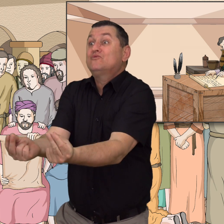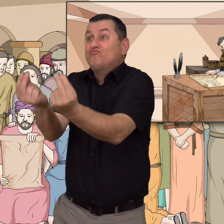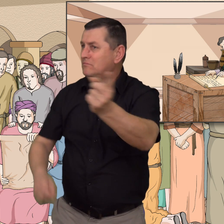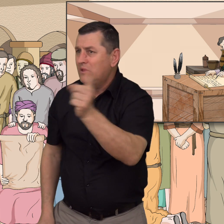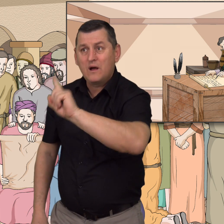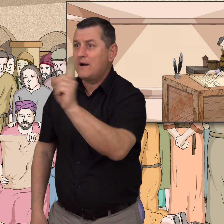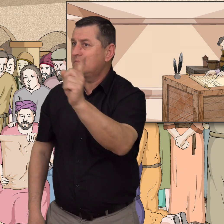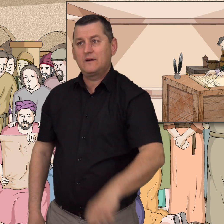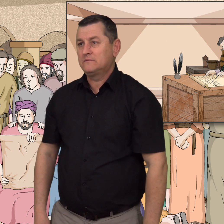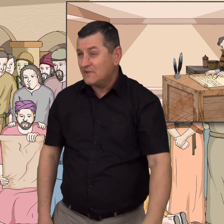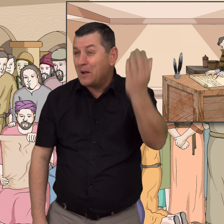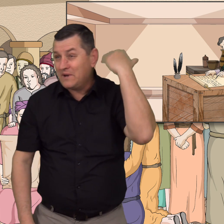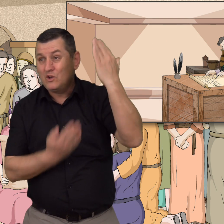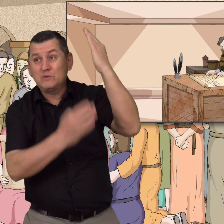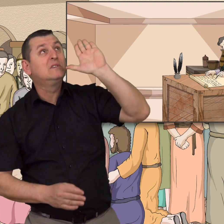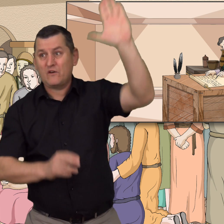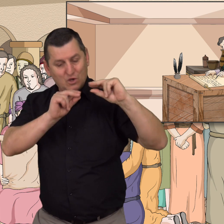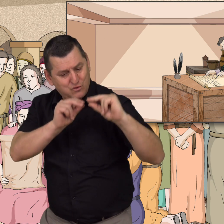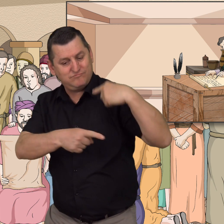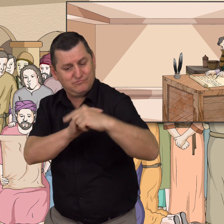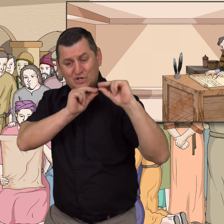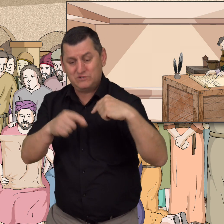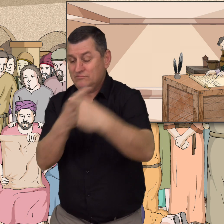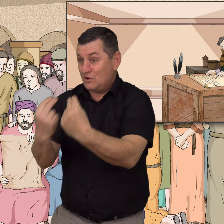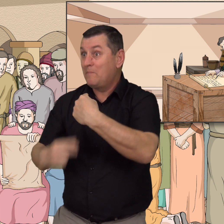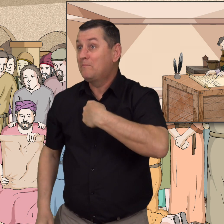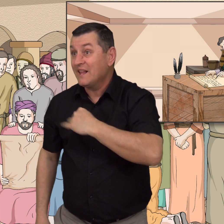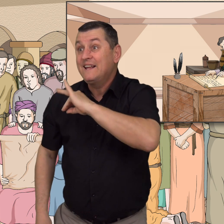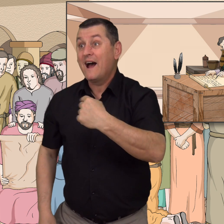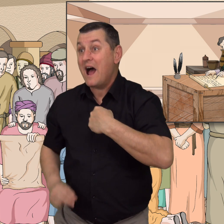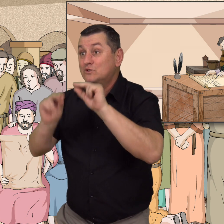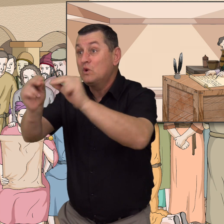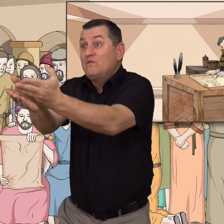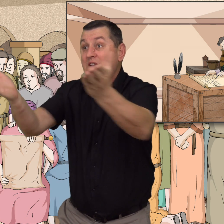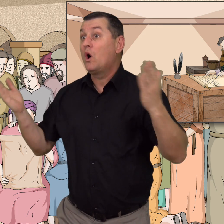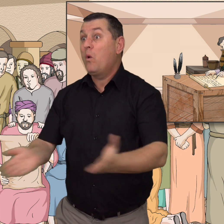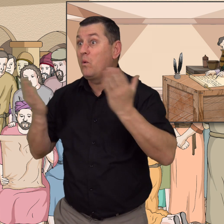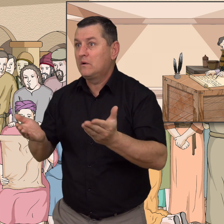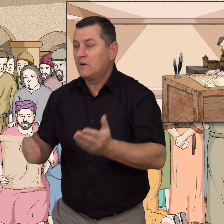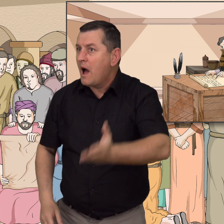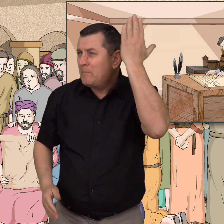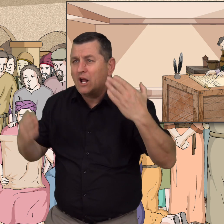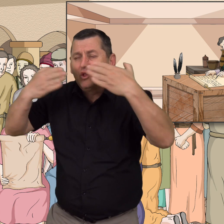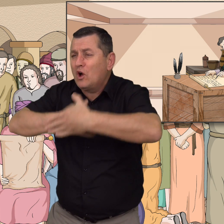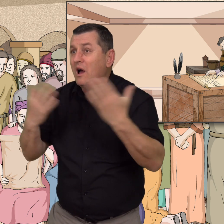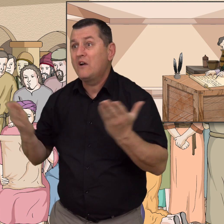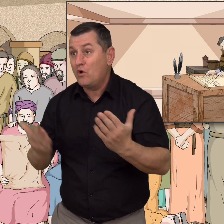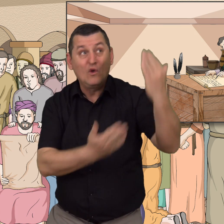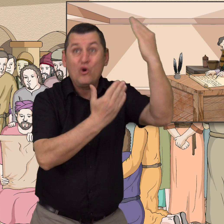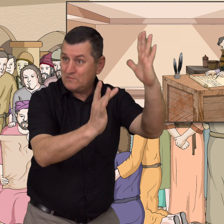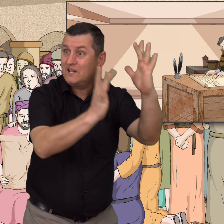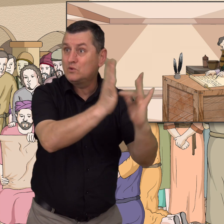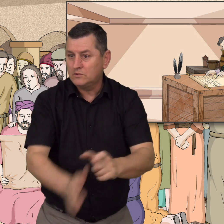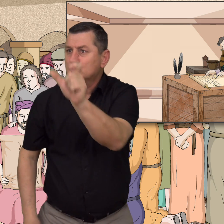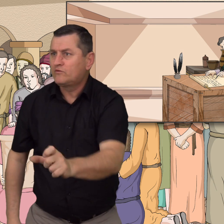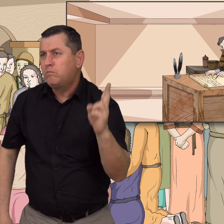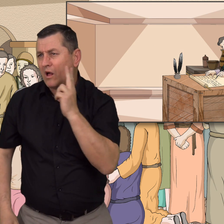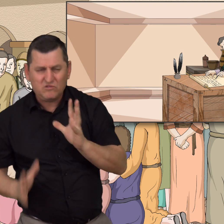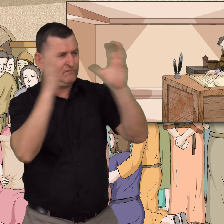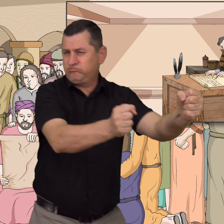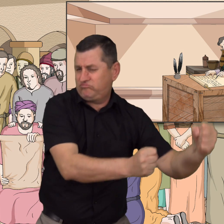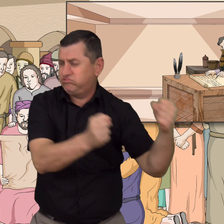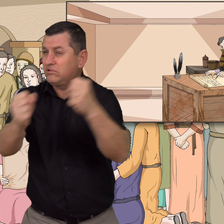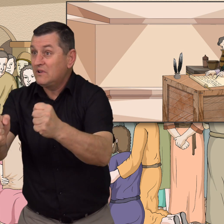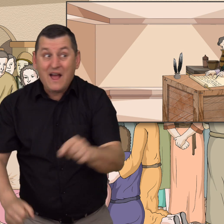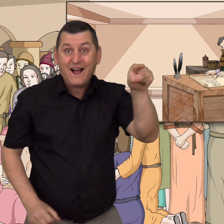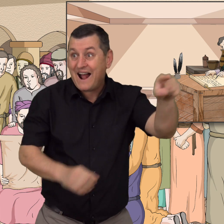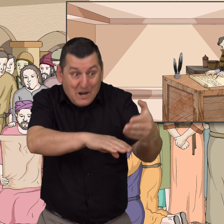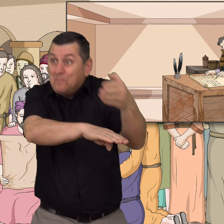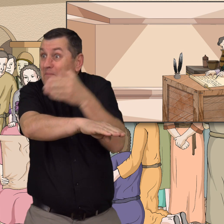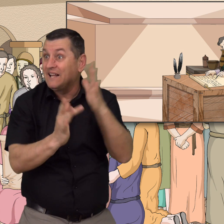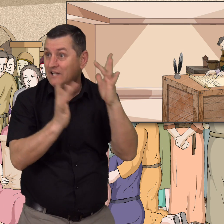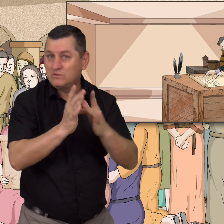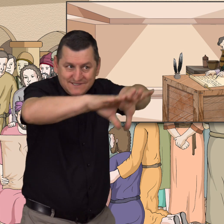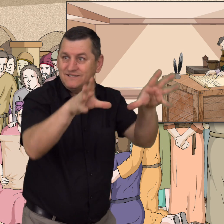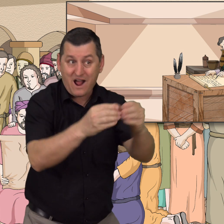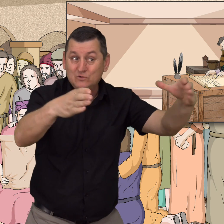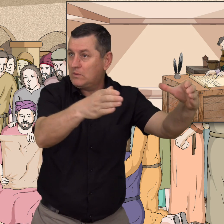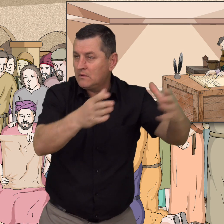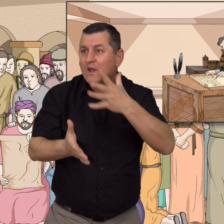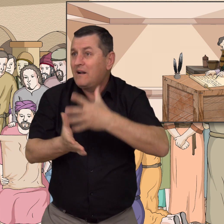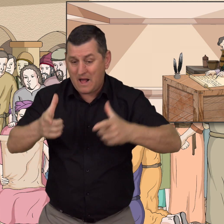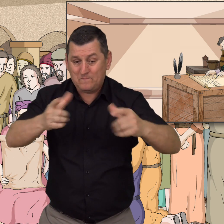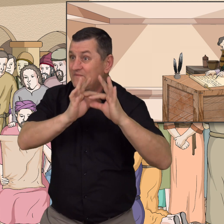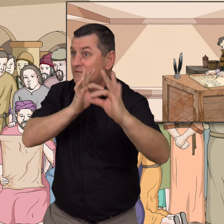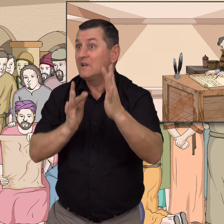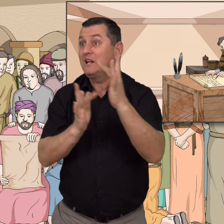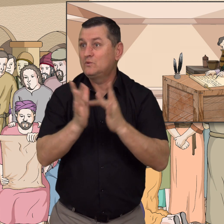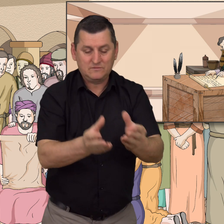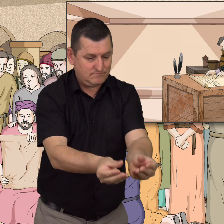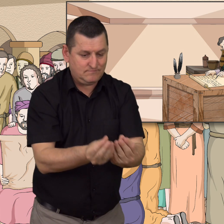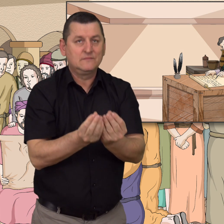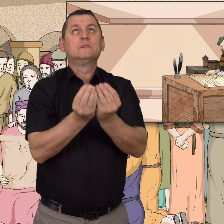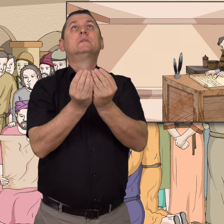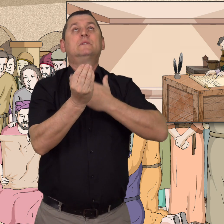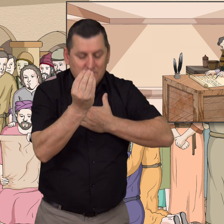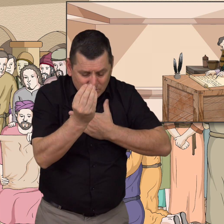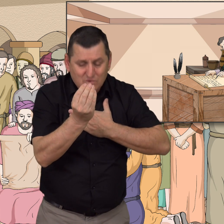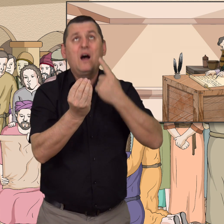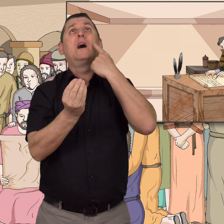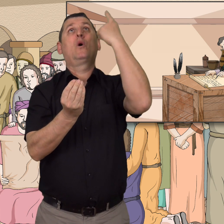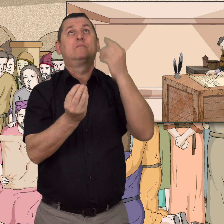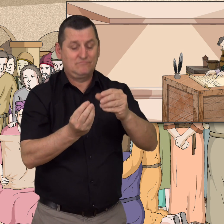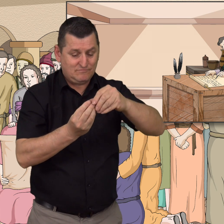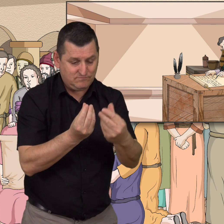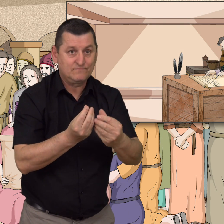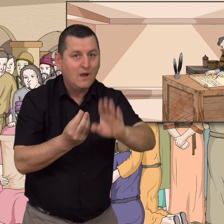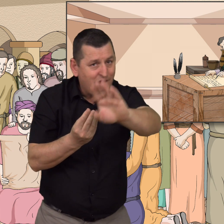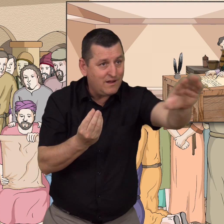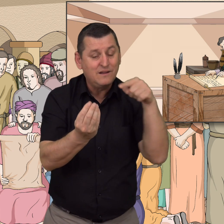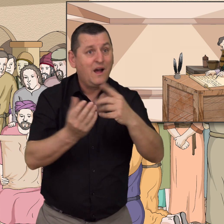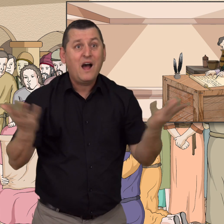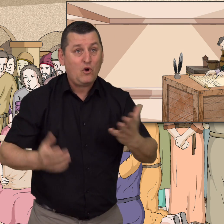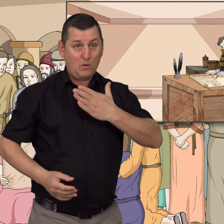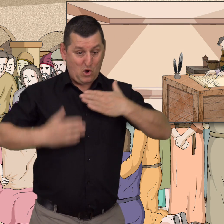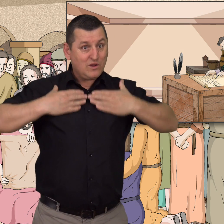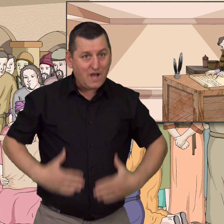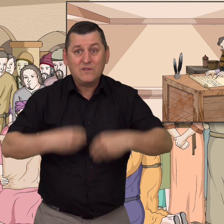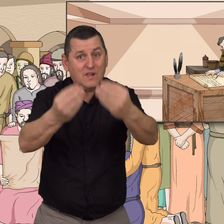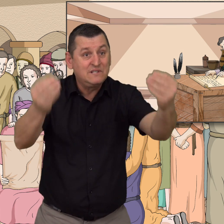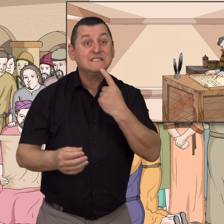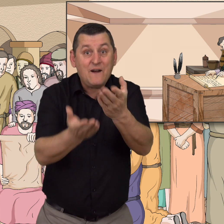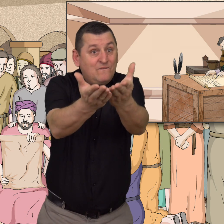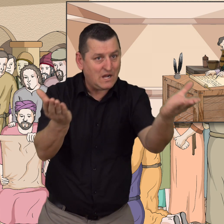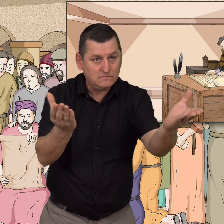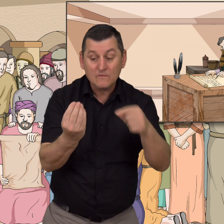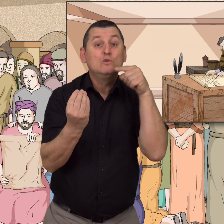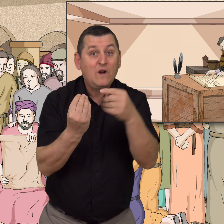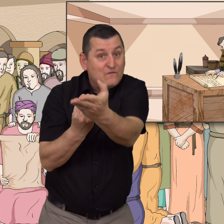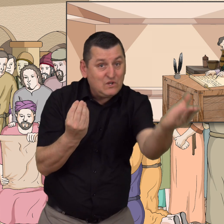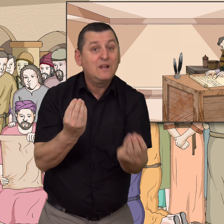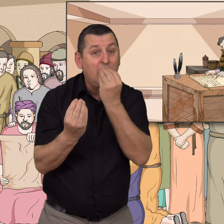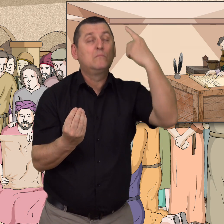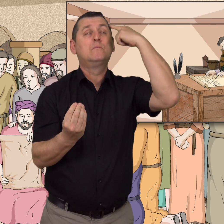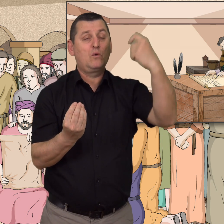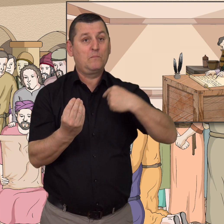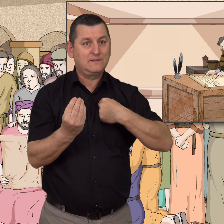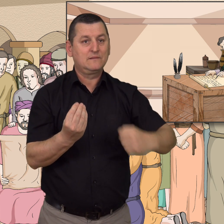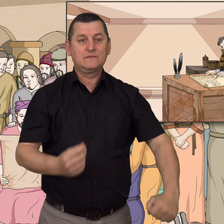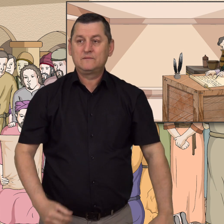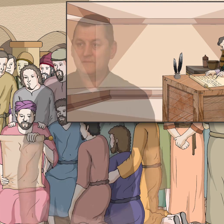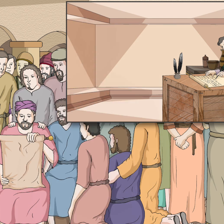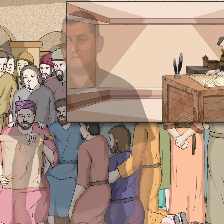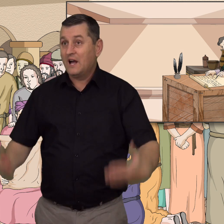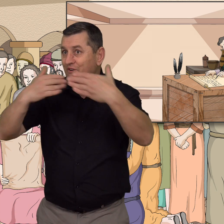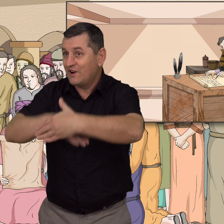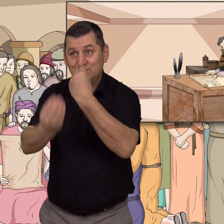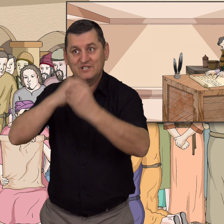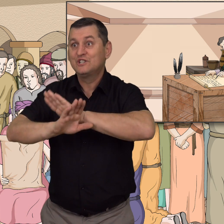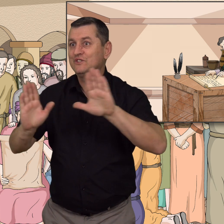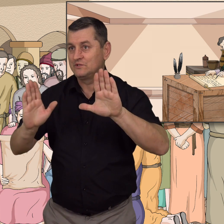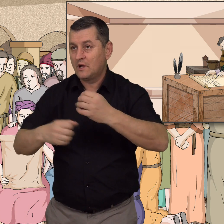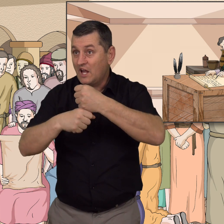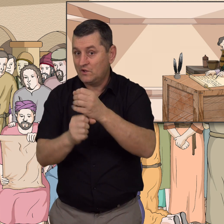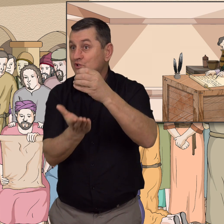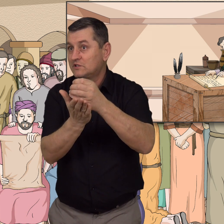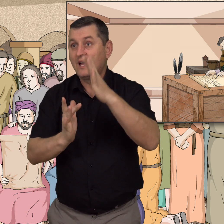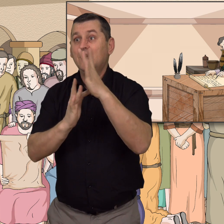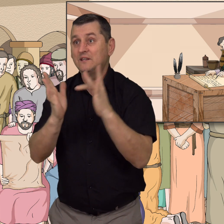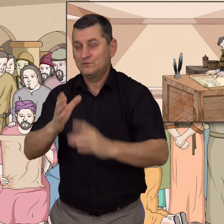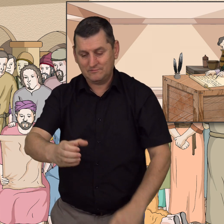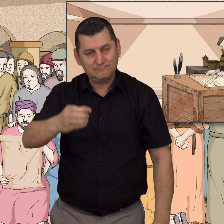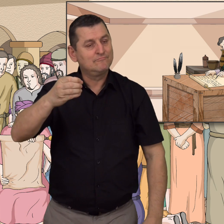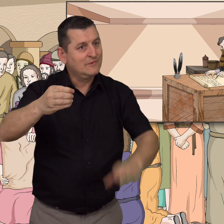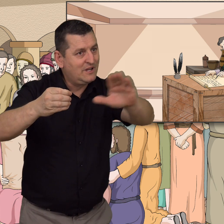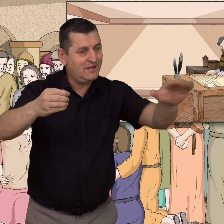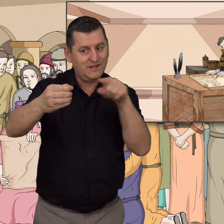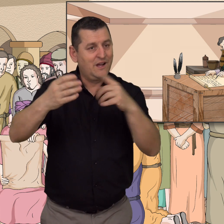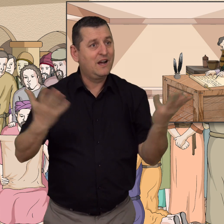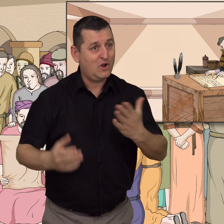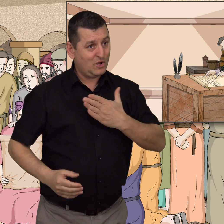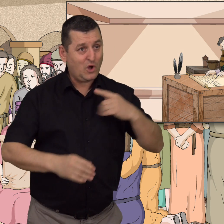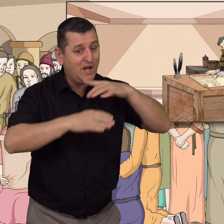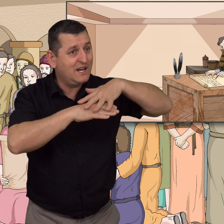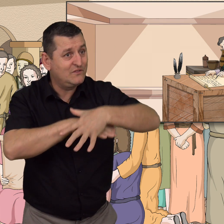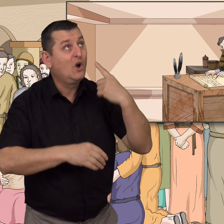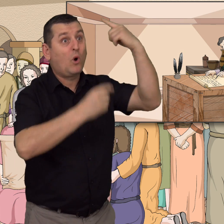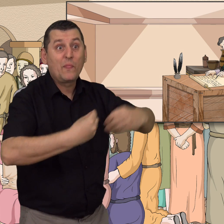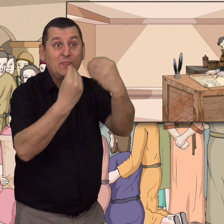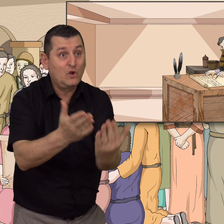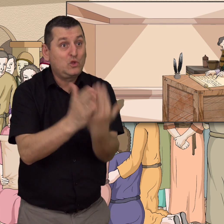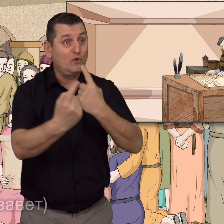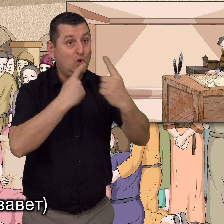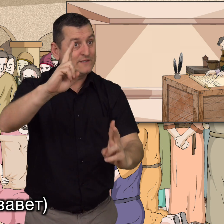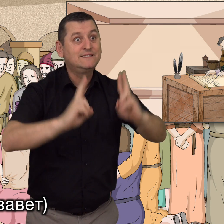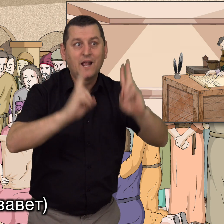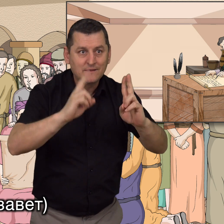What can I say to you? Shall I praise you for this? No, I will not! For I received from the Lord what I also passed on to you: The Lord Jesus, on the night He was betrayed, took bread, and when He had given thanks, He broke it and said, “This is My body, which is for you; do this in remembrance of Me.”